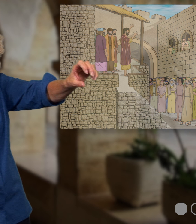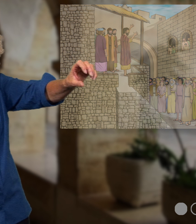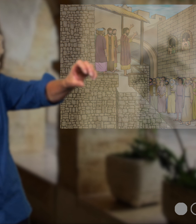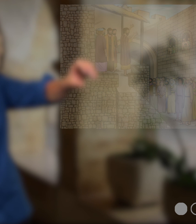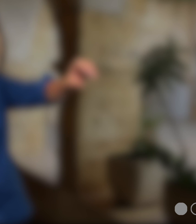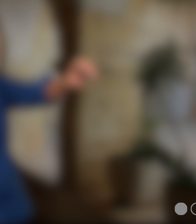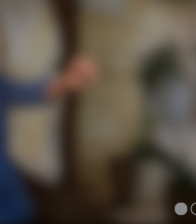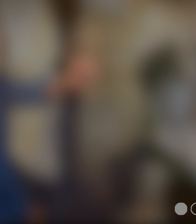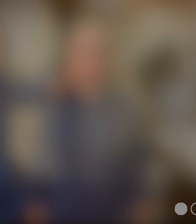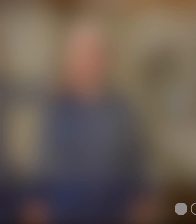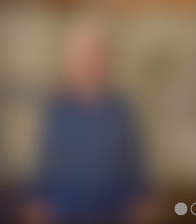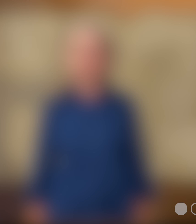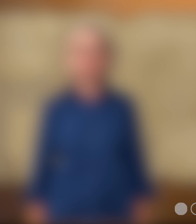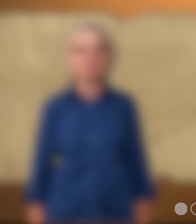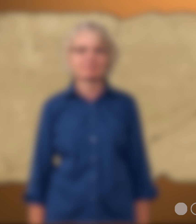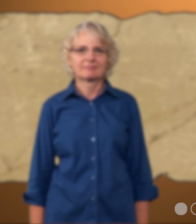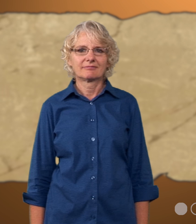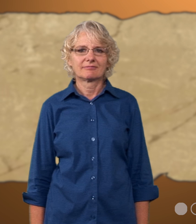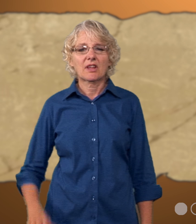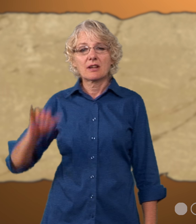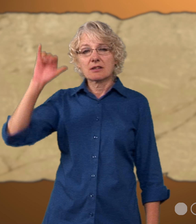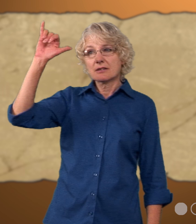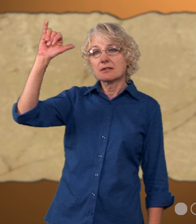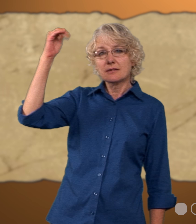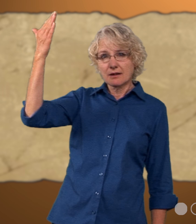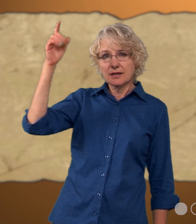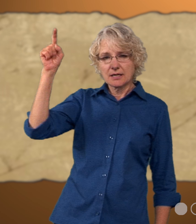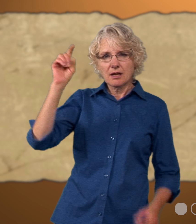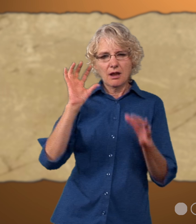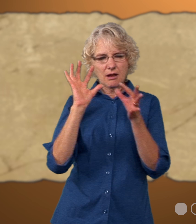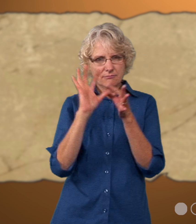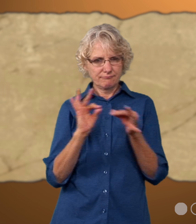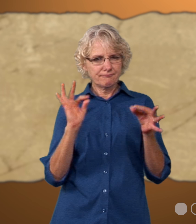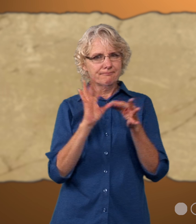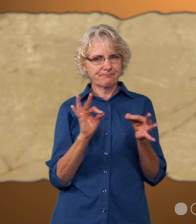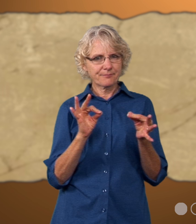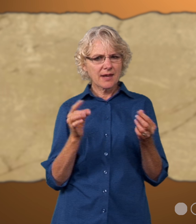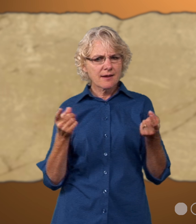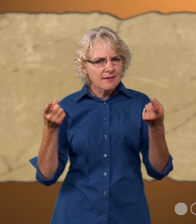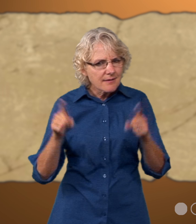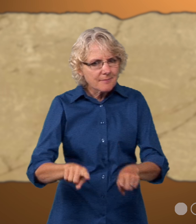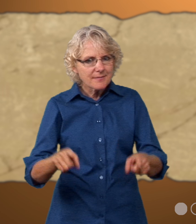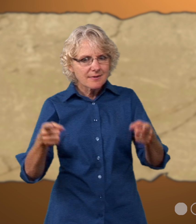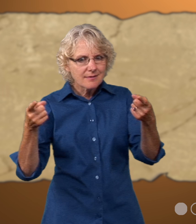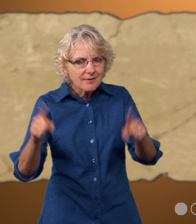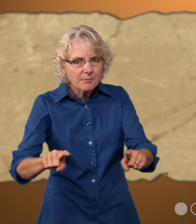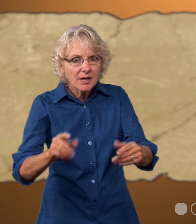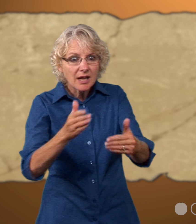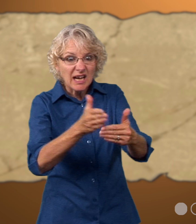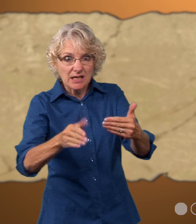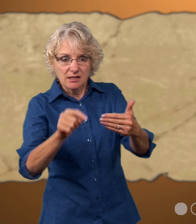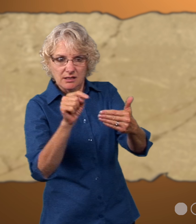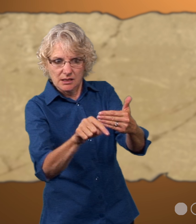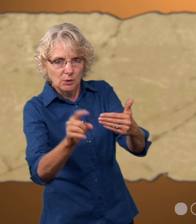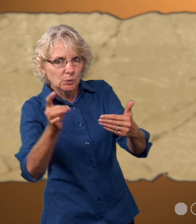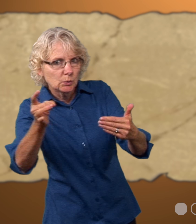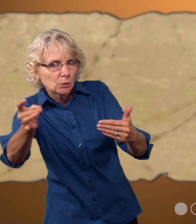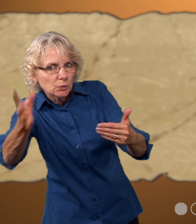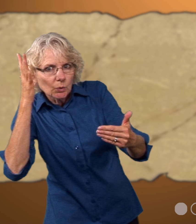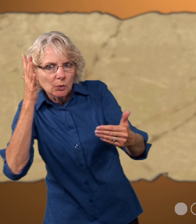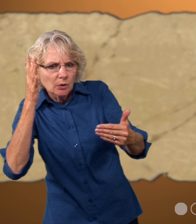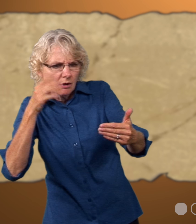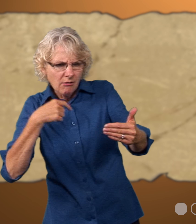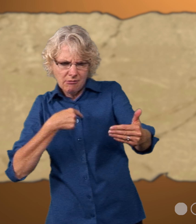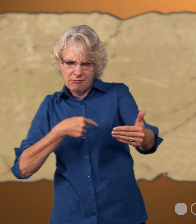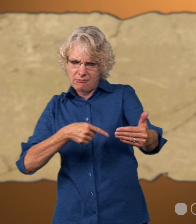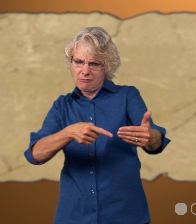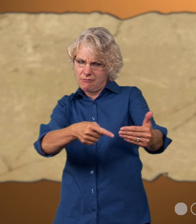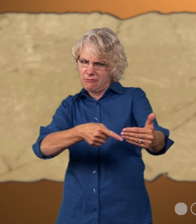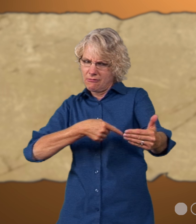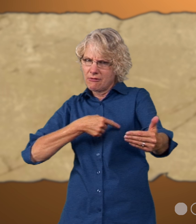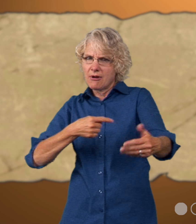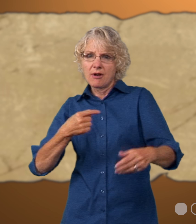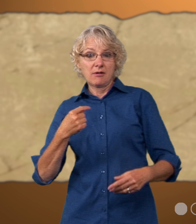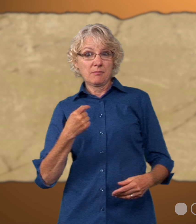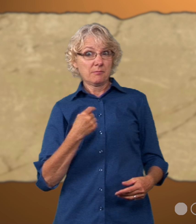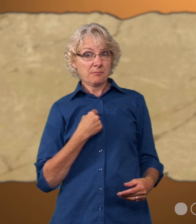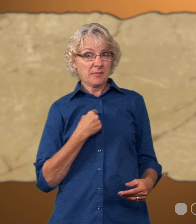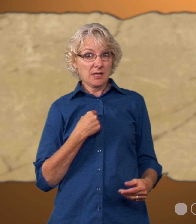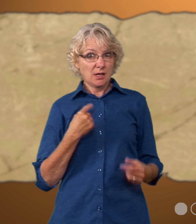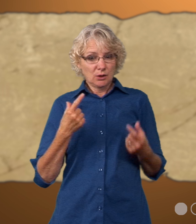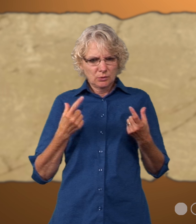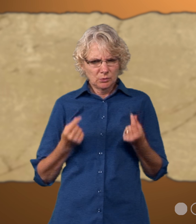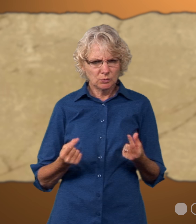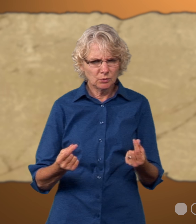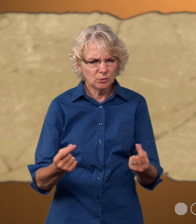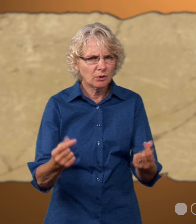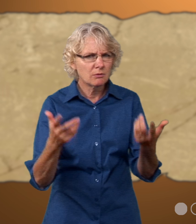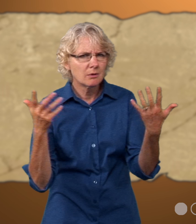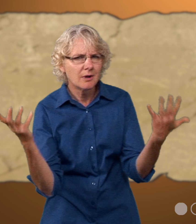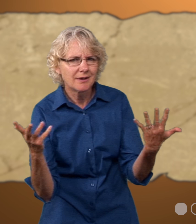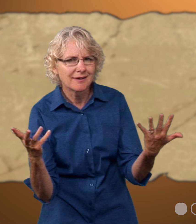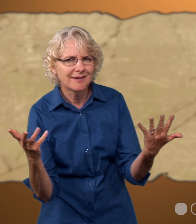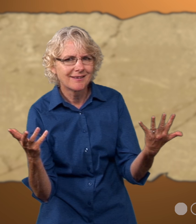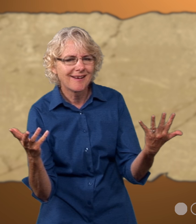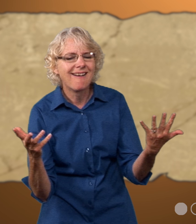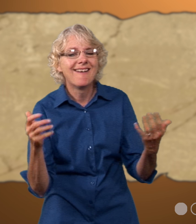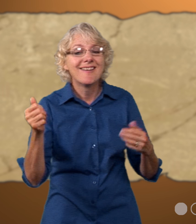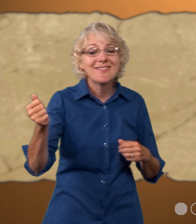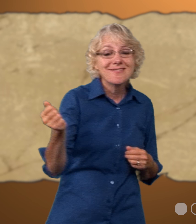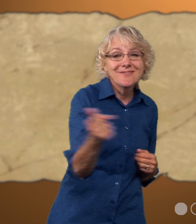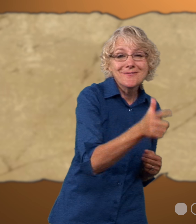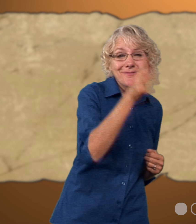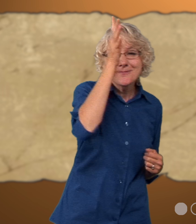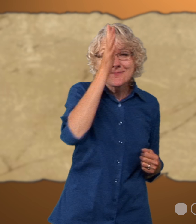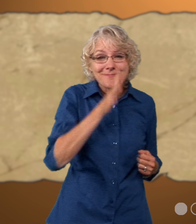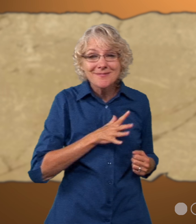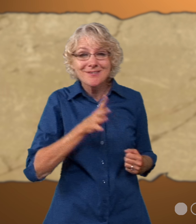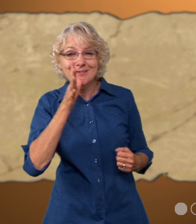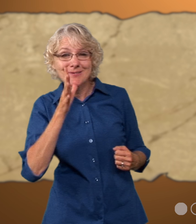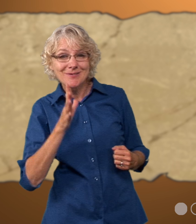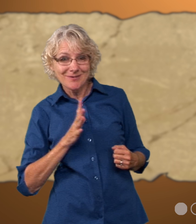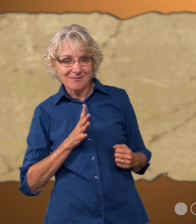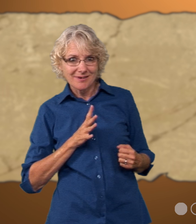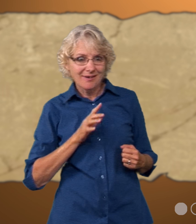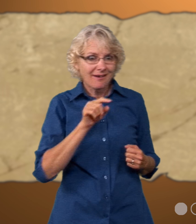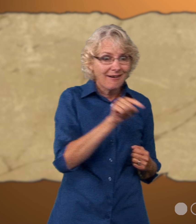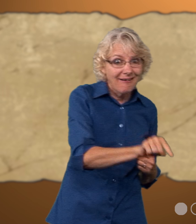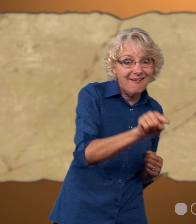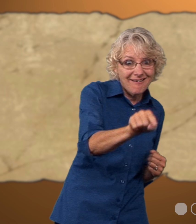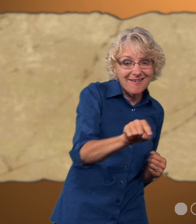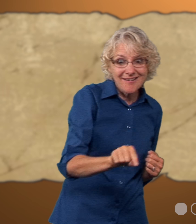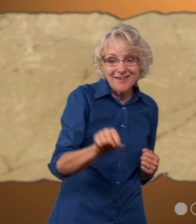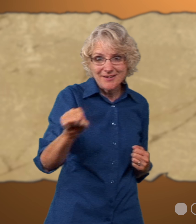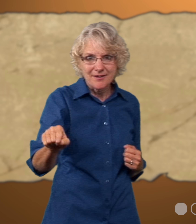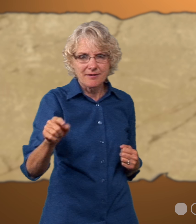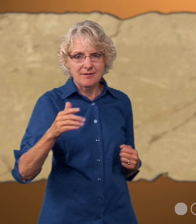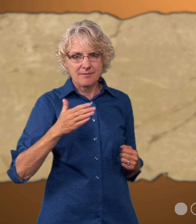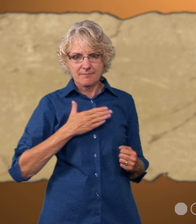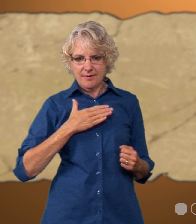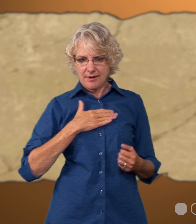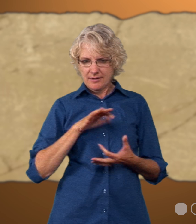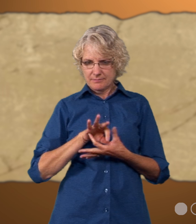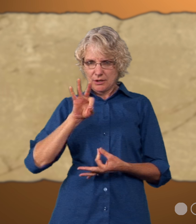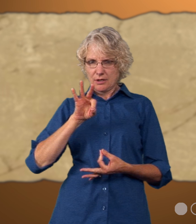‘In the last days, God says, I will pour out My Spirit on all people.